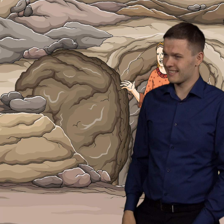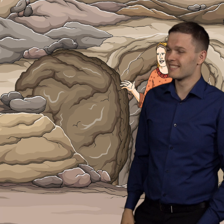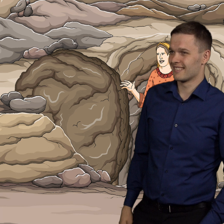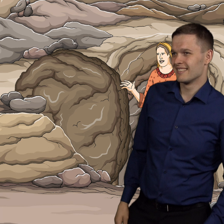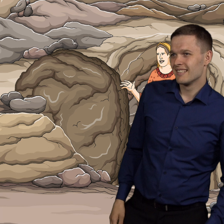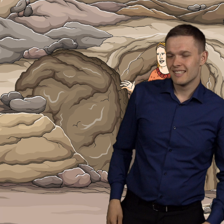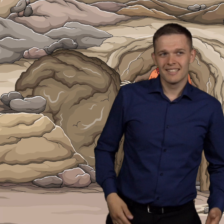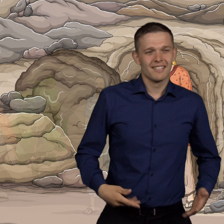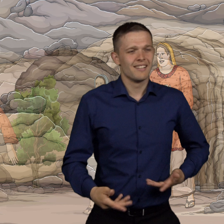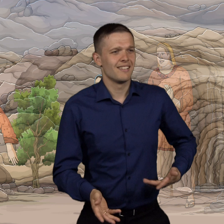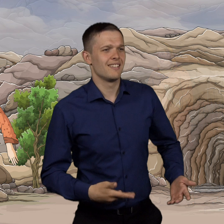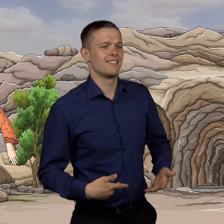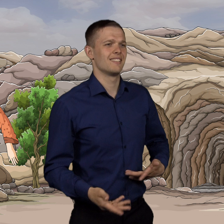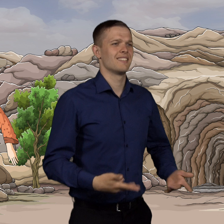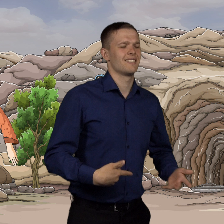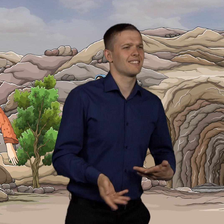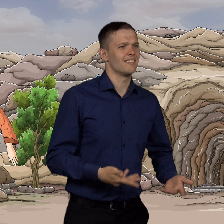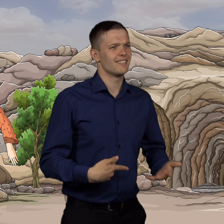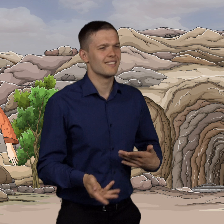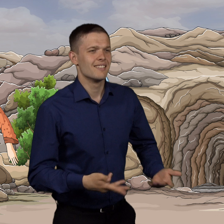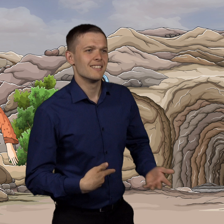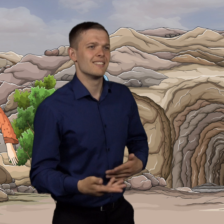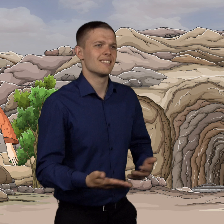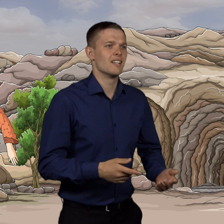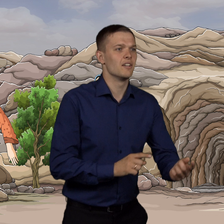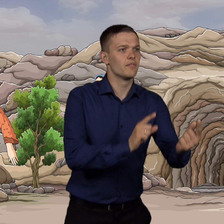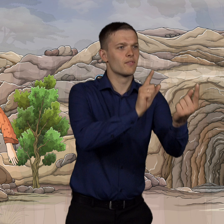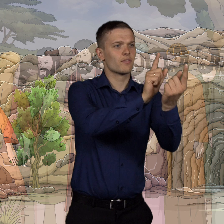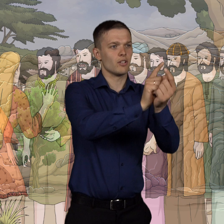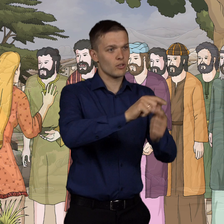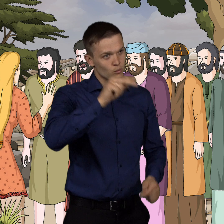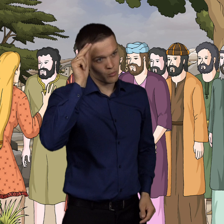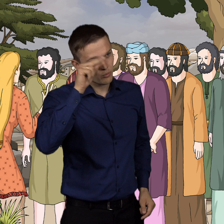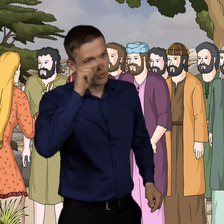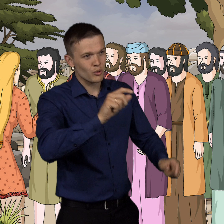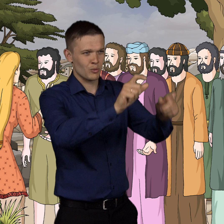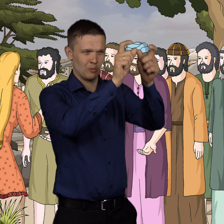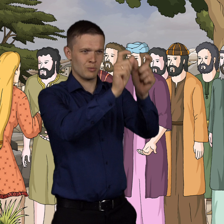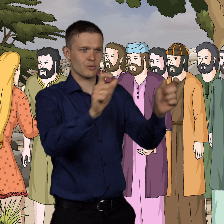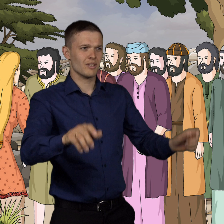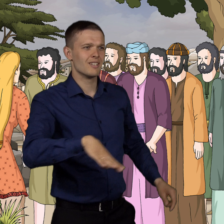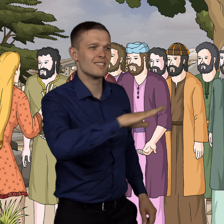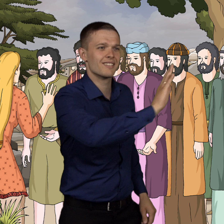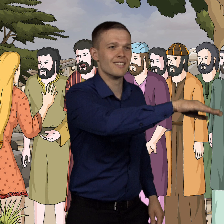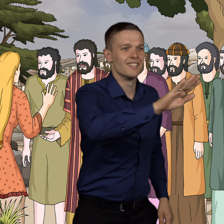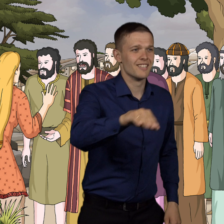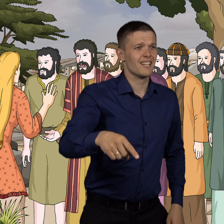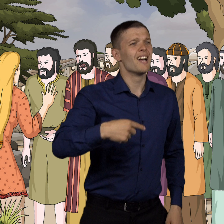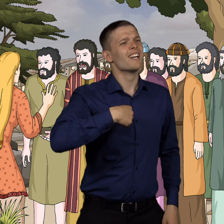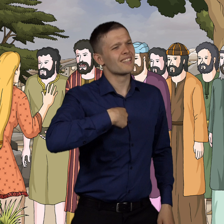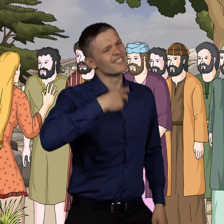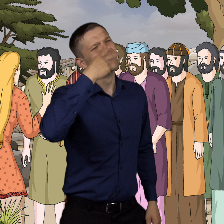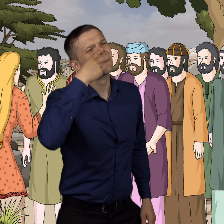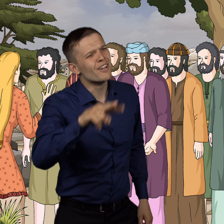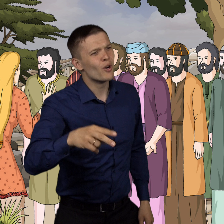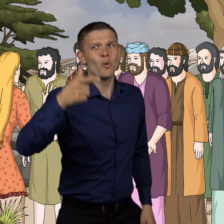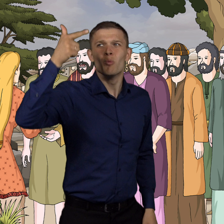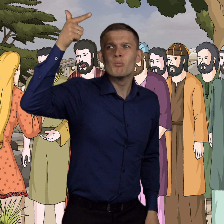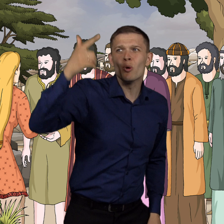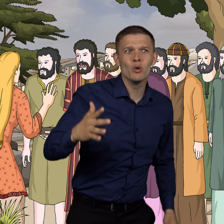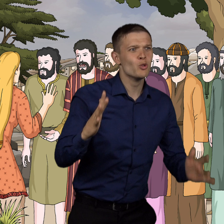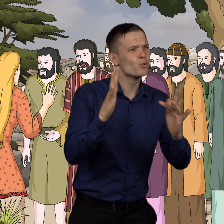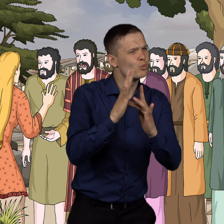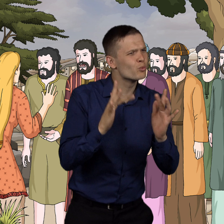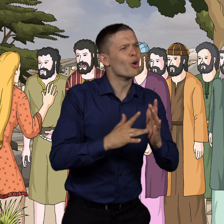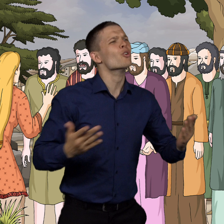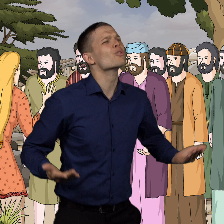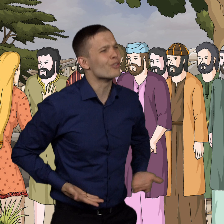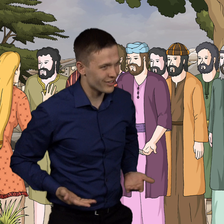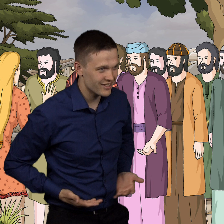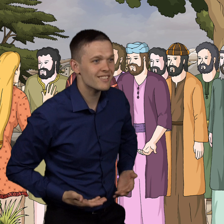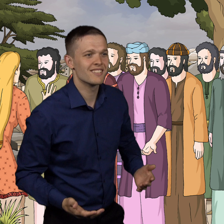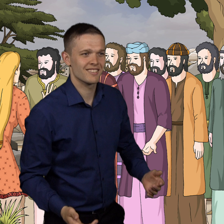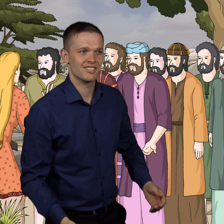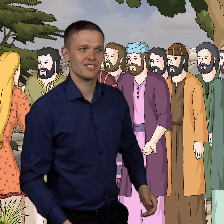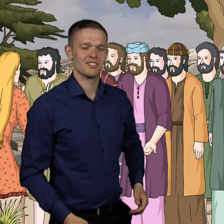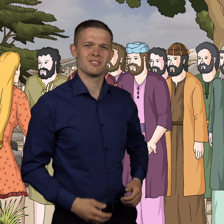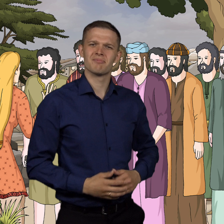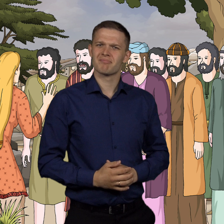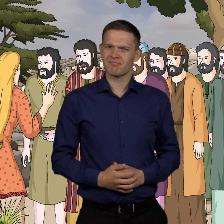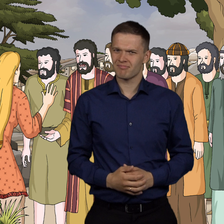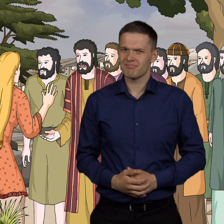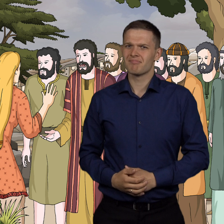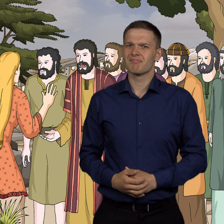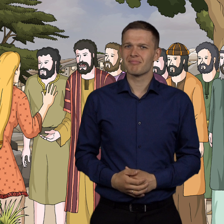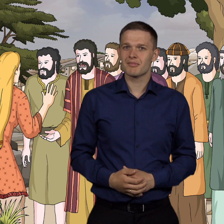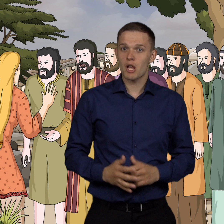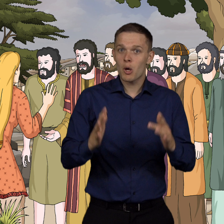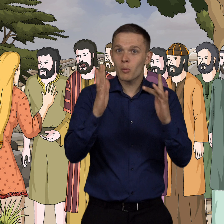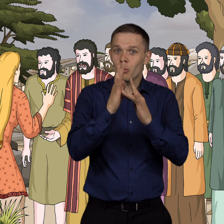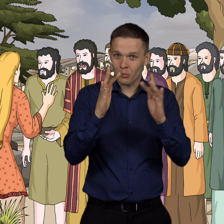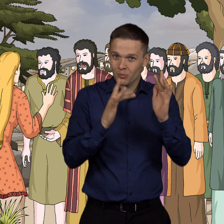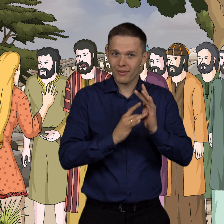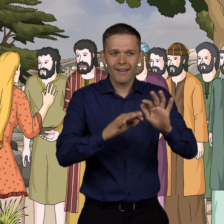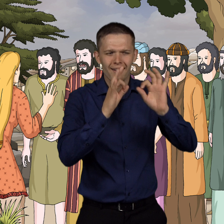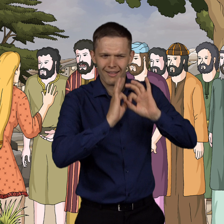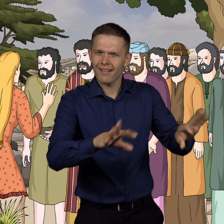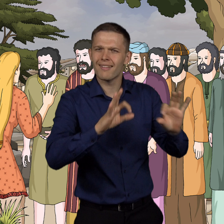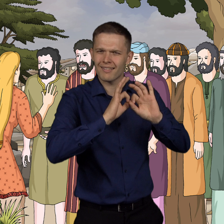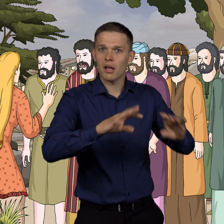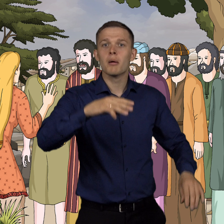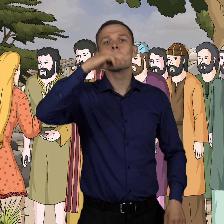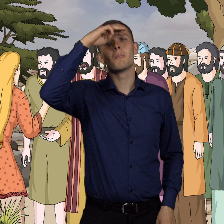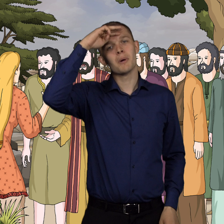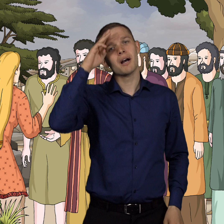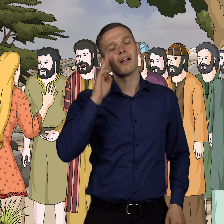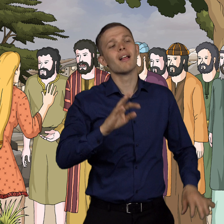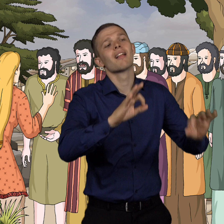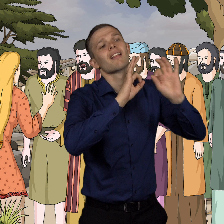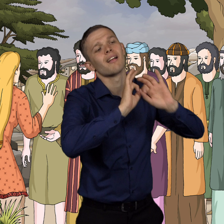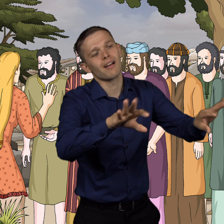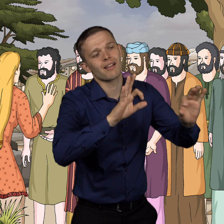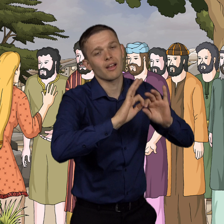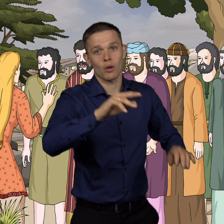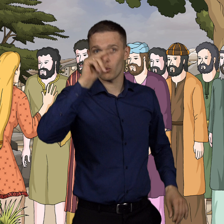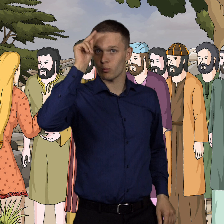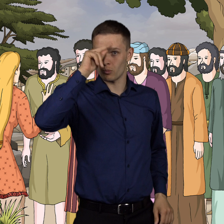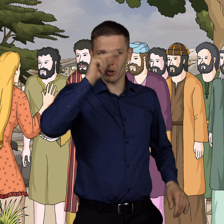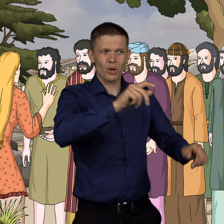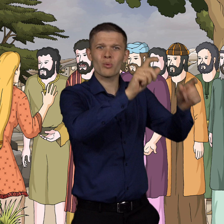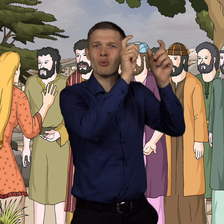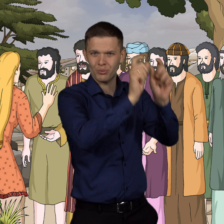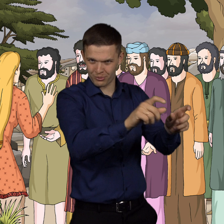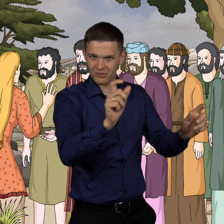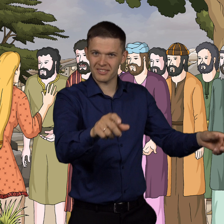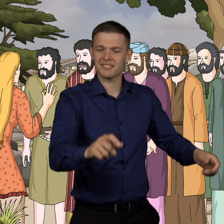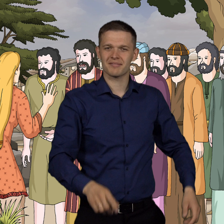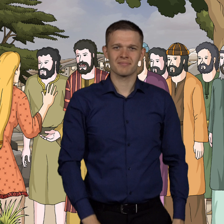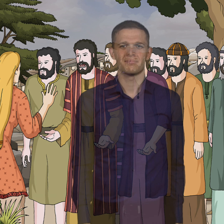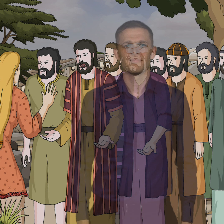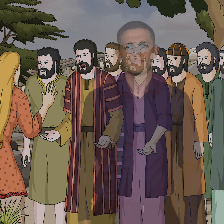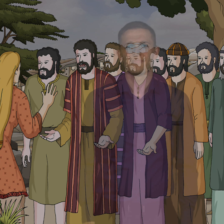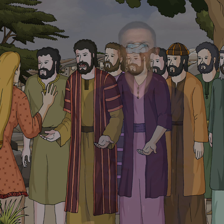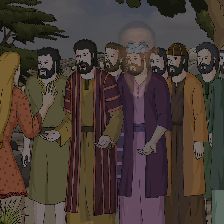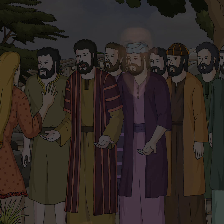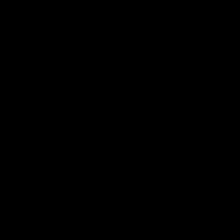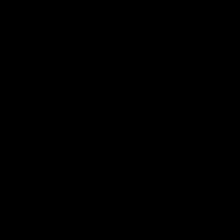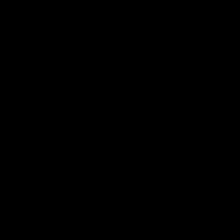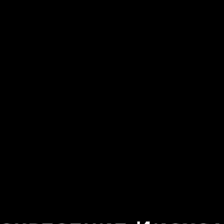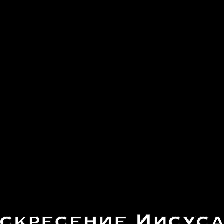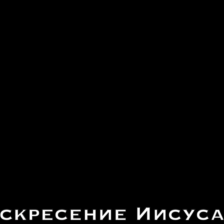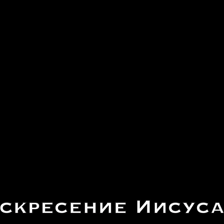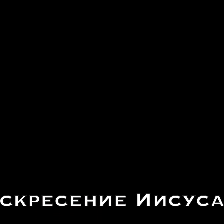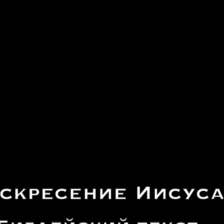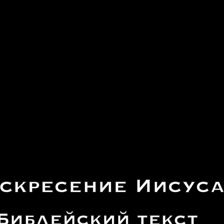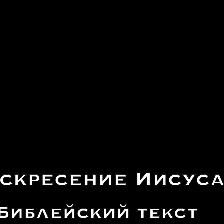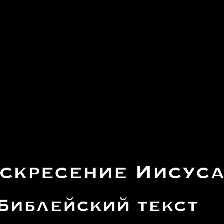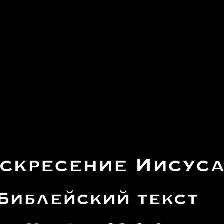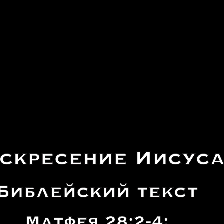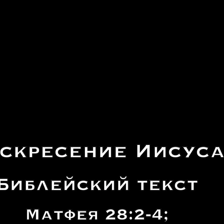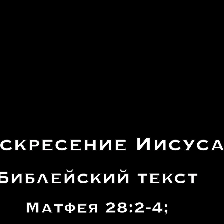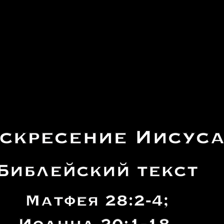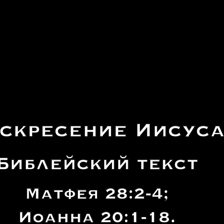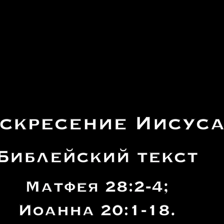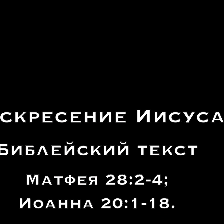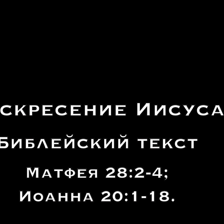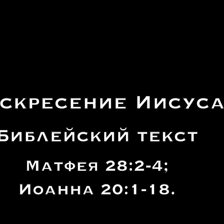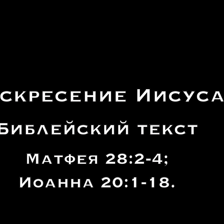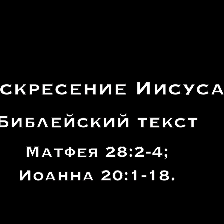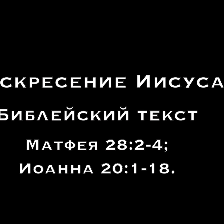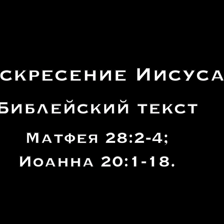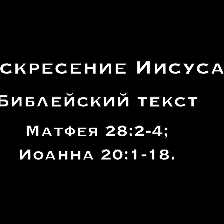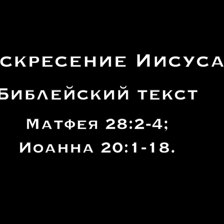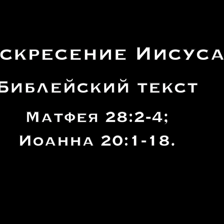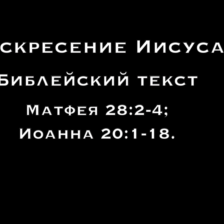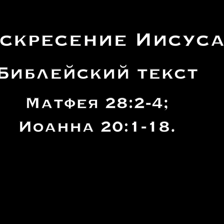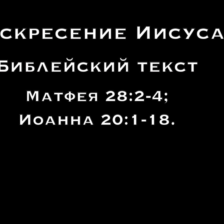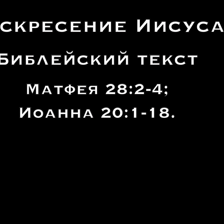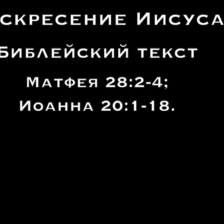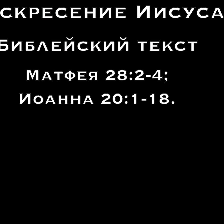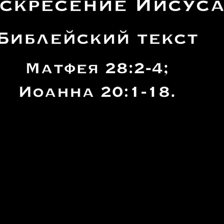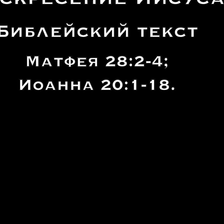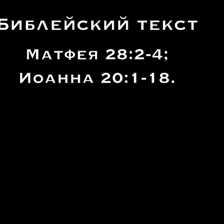But go and tell My brothers, ‘I am ascending to My Father and your Father, to My God and your God.’” Mary Magdalene went and announced to the disciples, “I have seen the Lord!” And she told them what He had said to her.